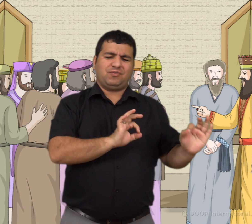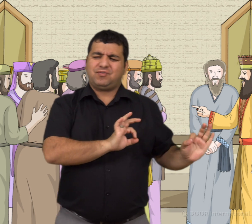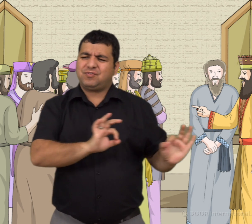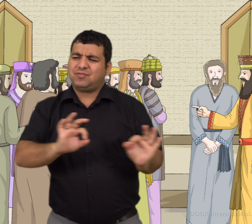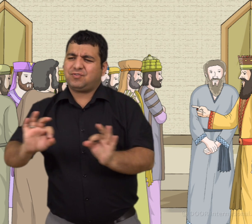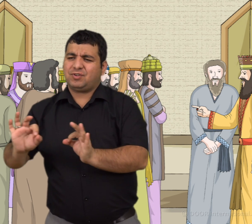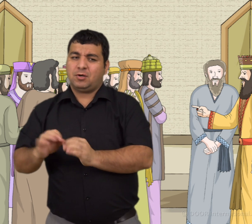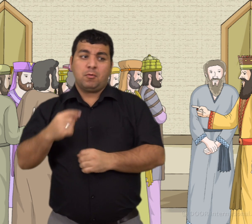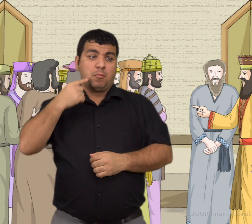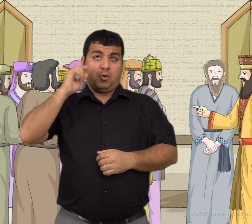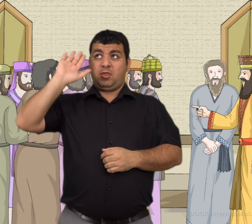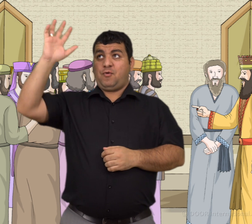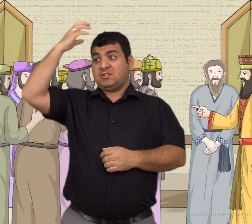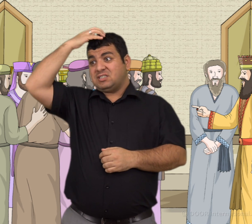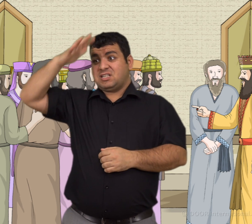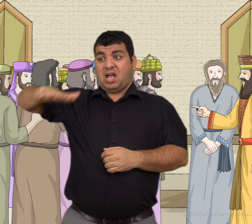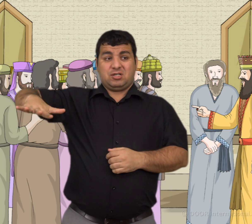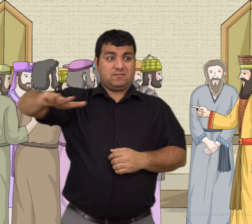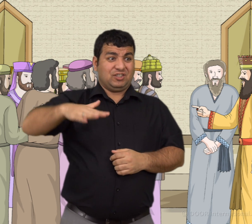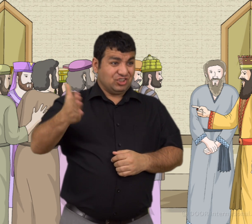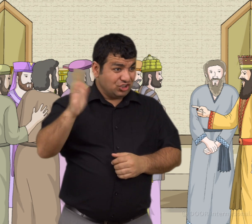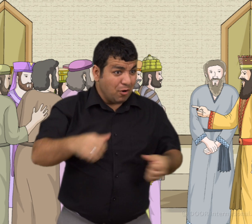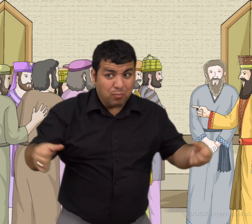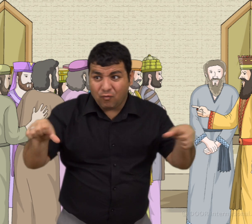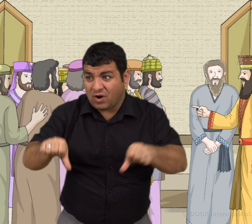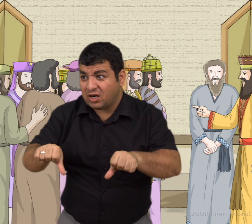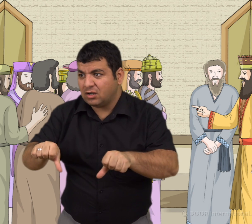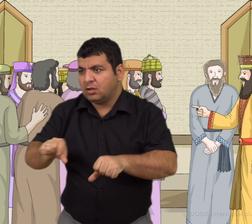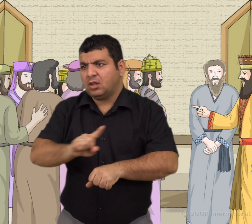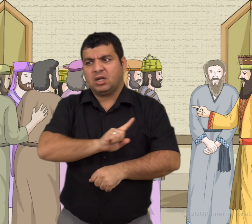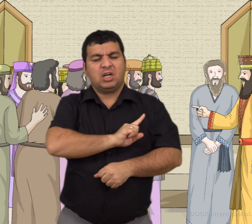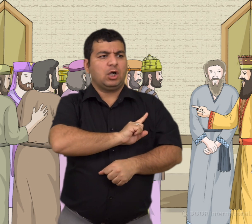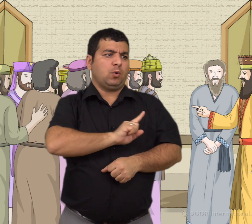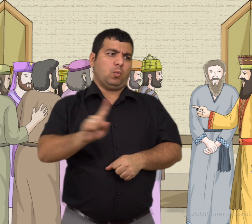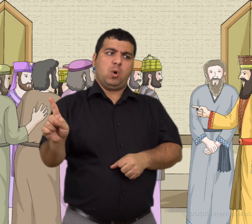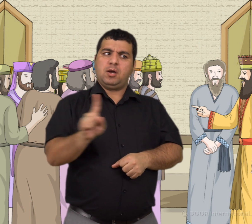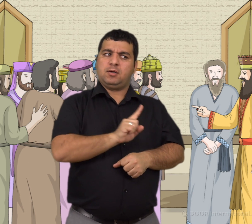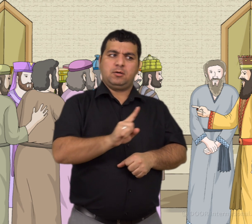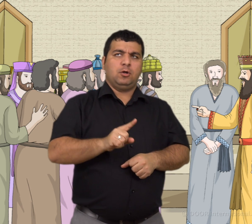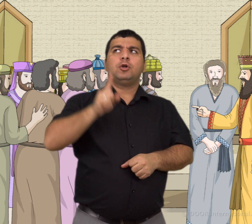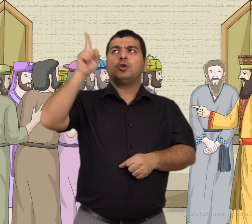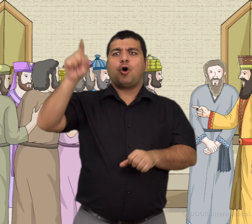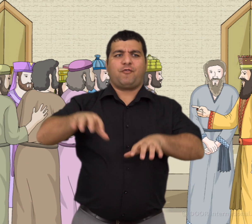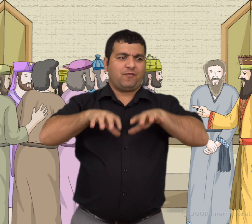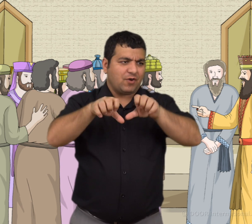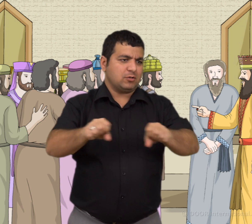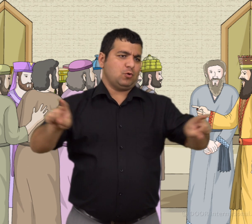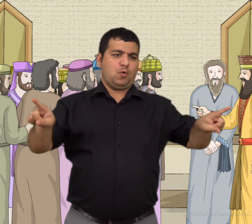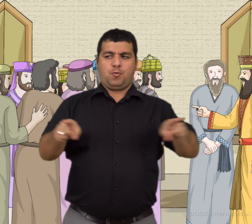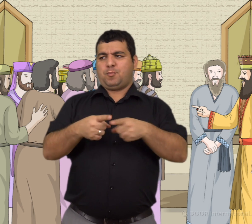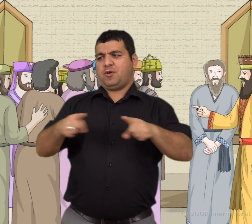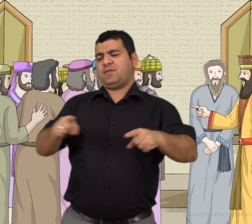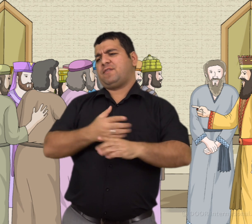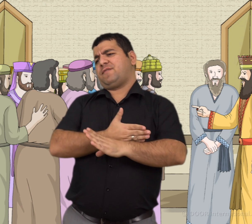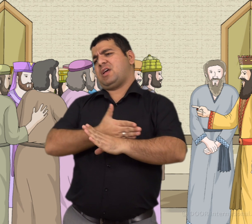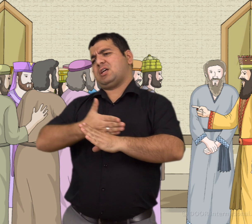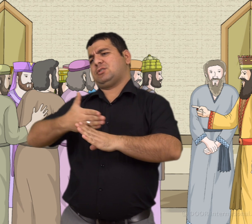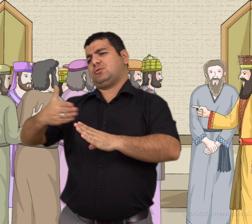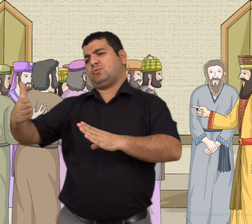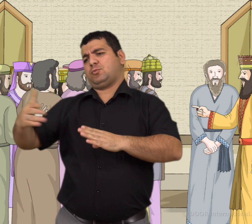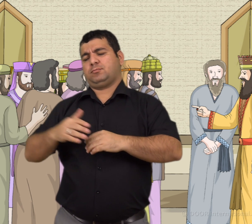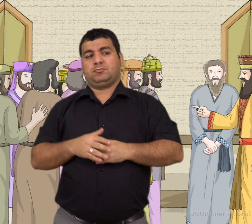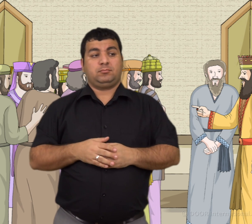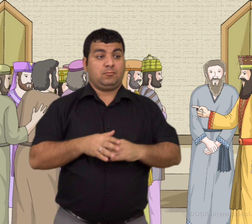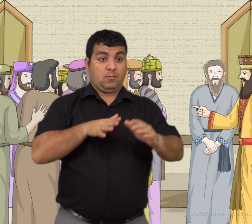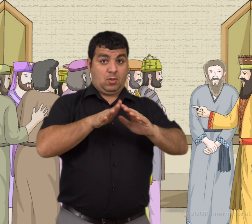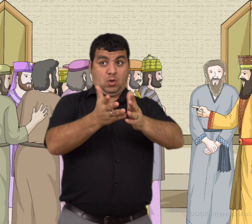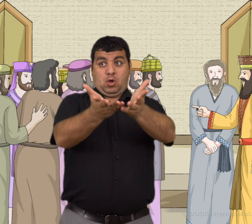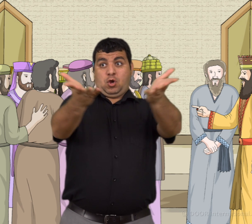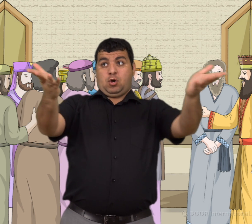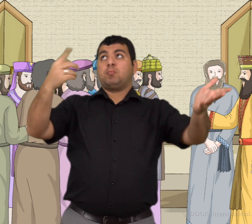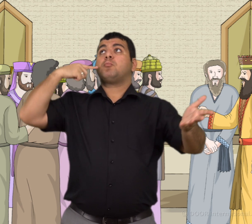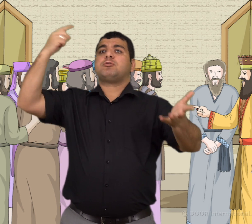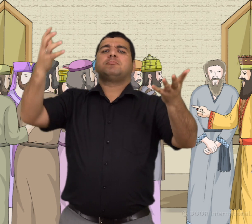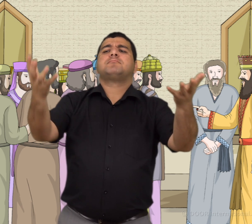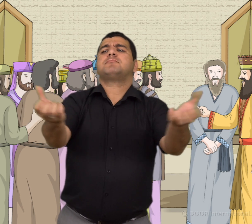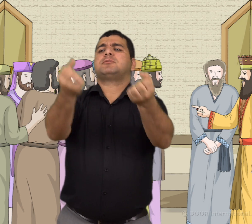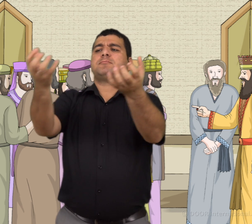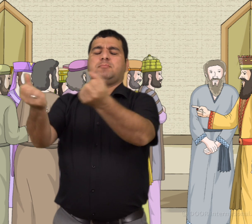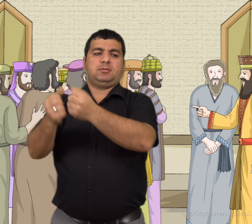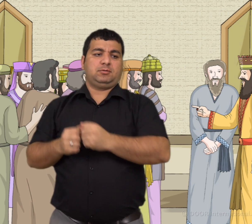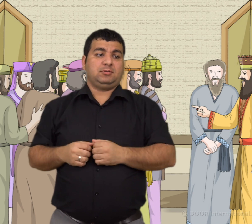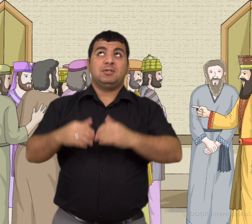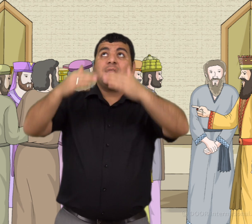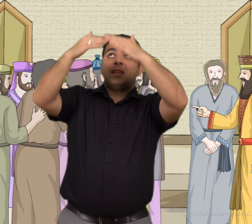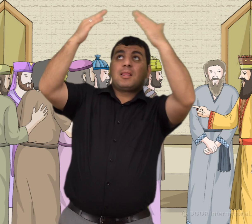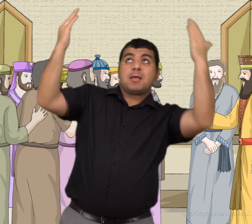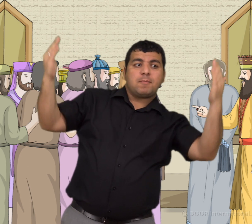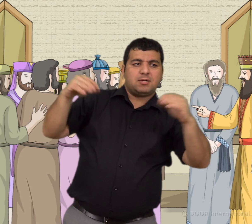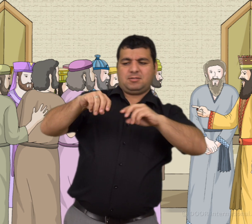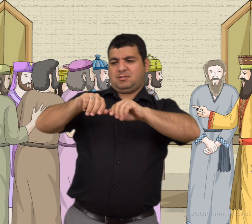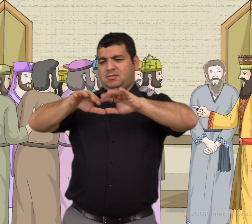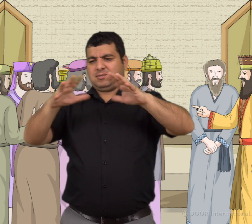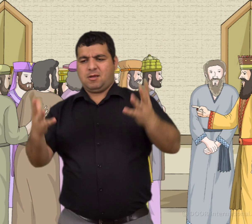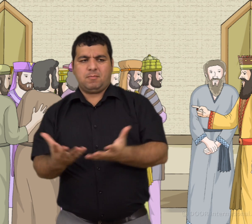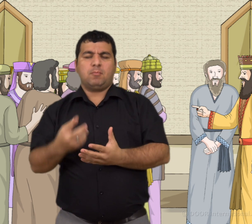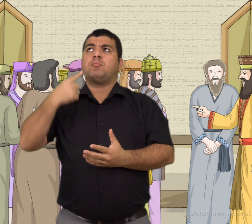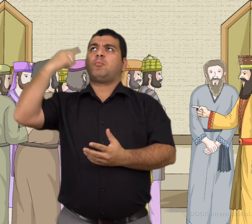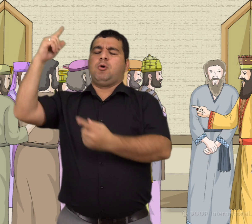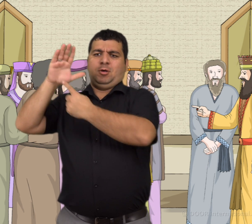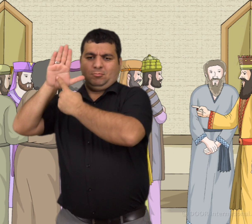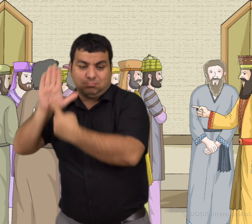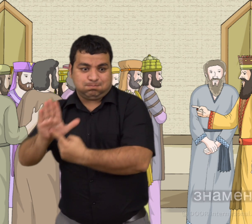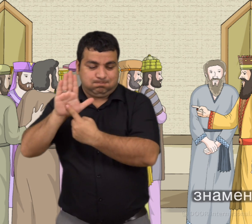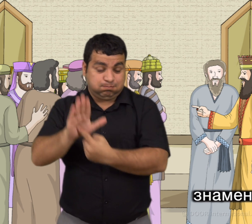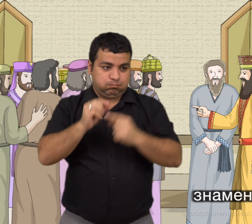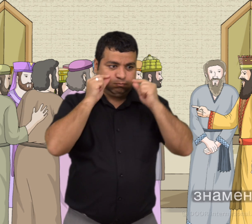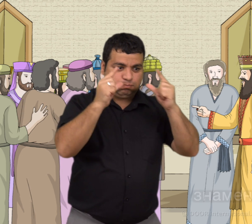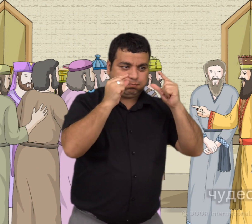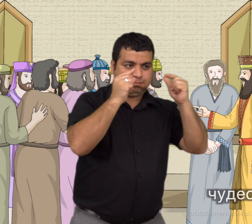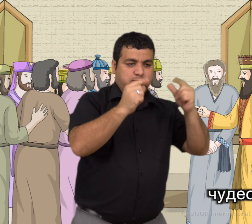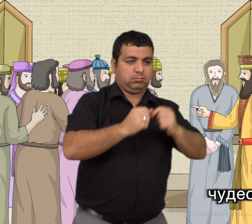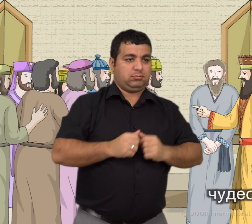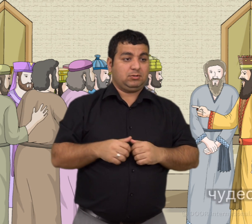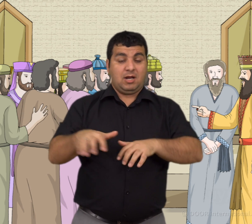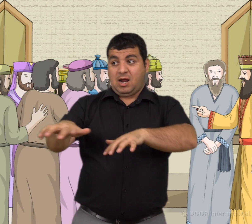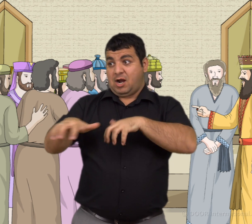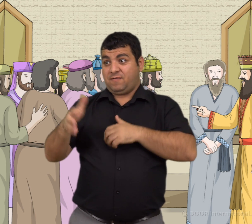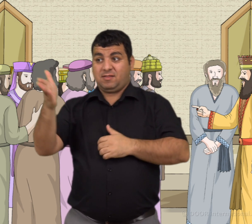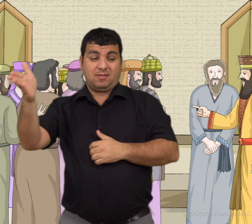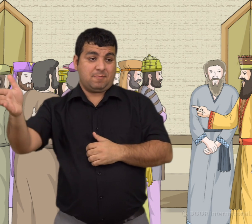His kingdom will never be destroyed, and His dominion will never end. He delivers and rescues;